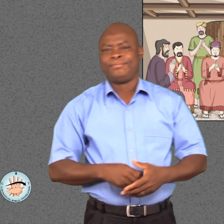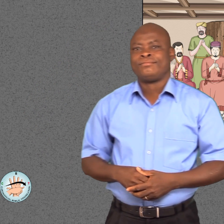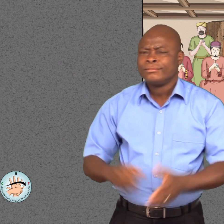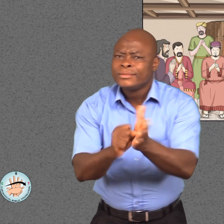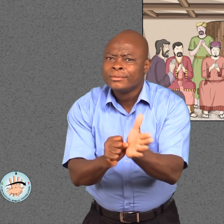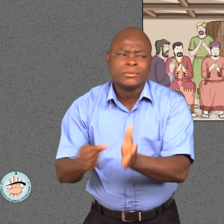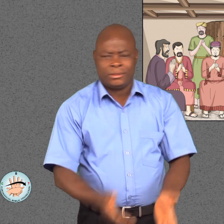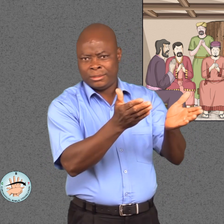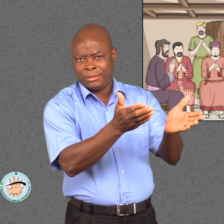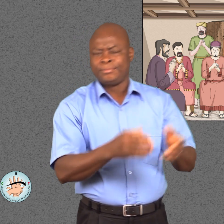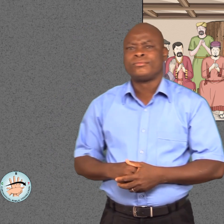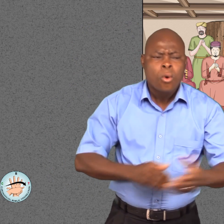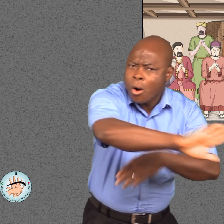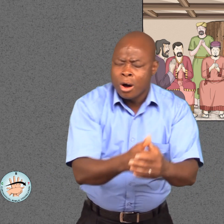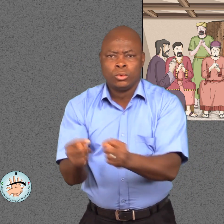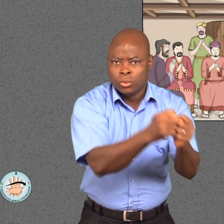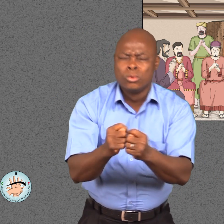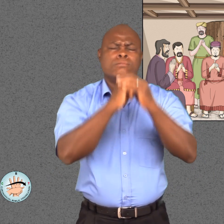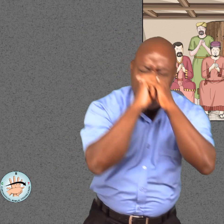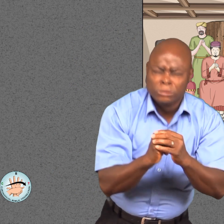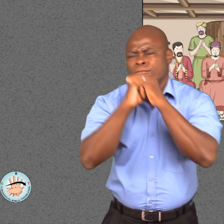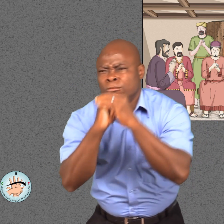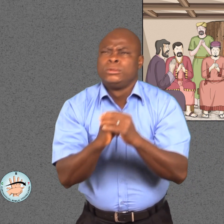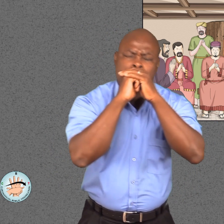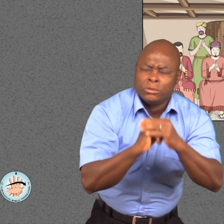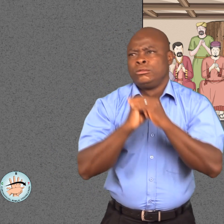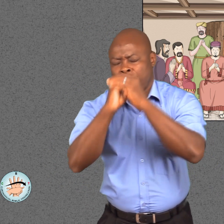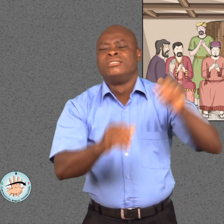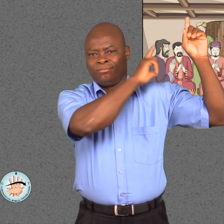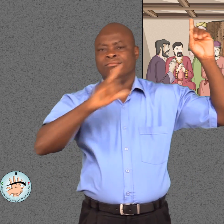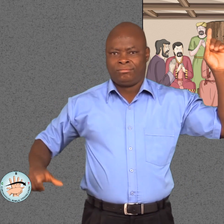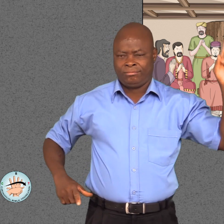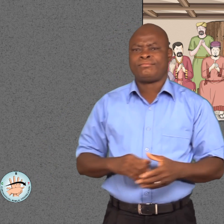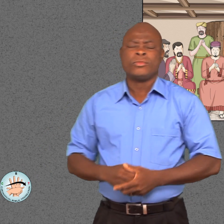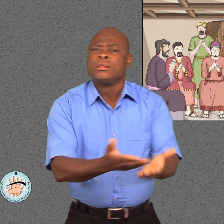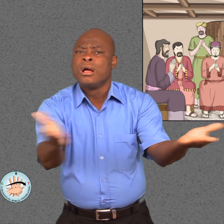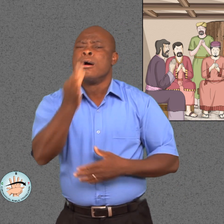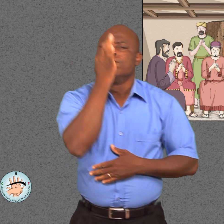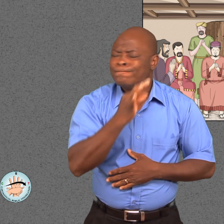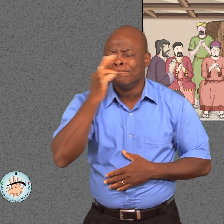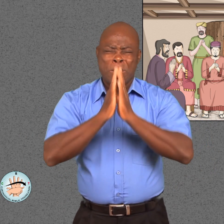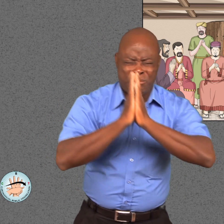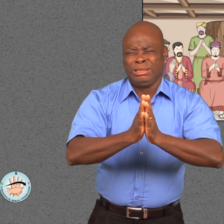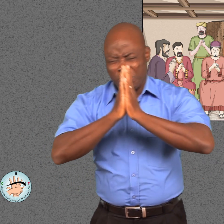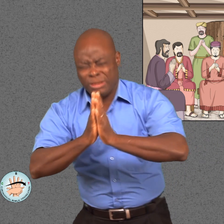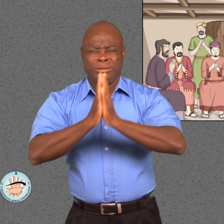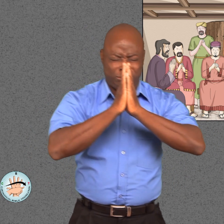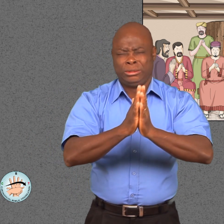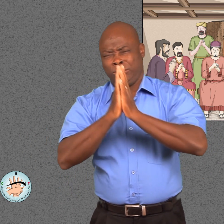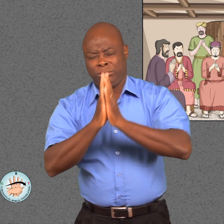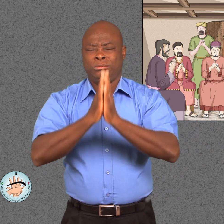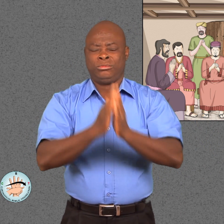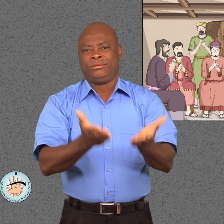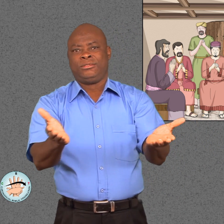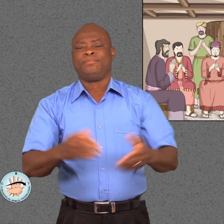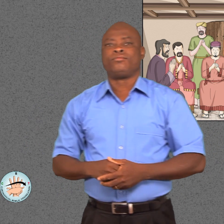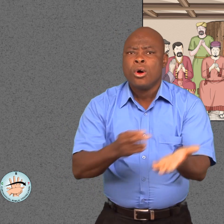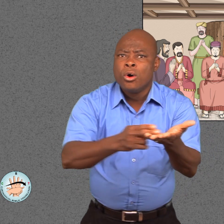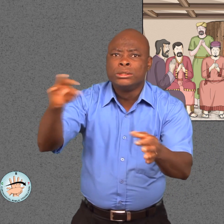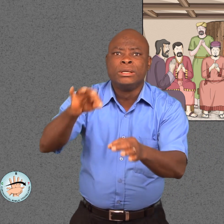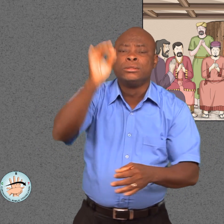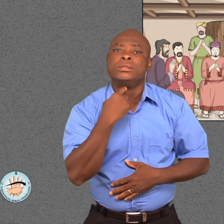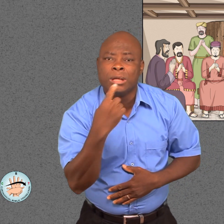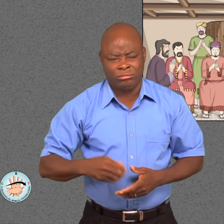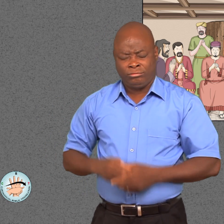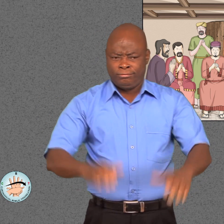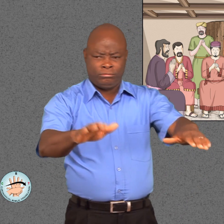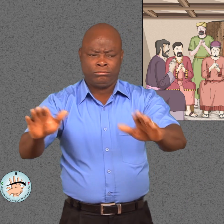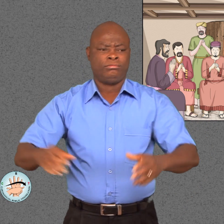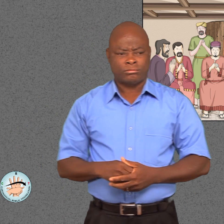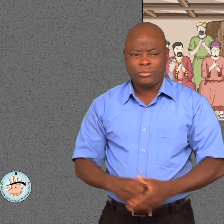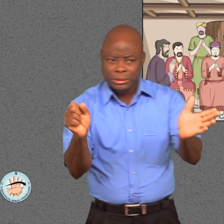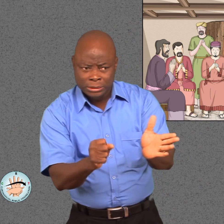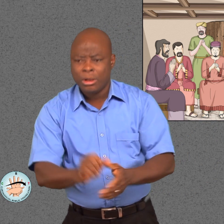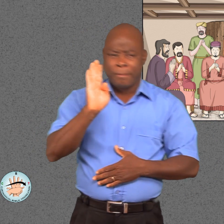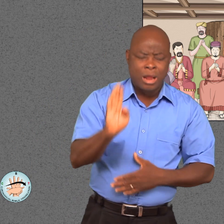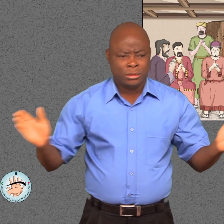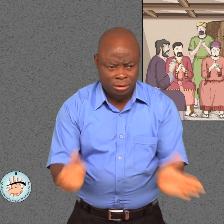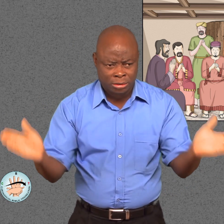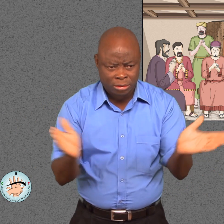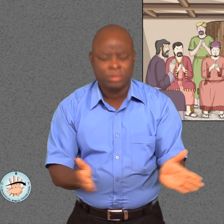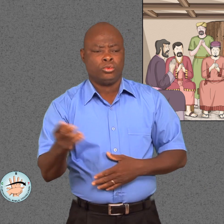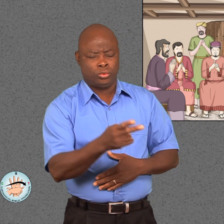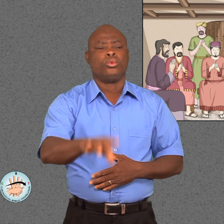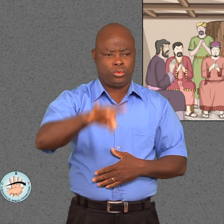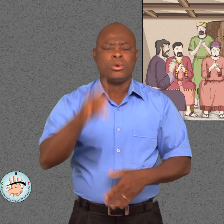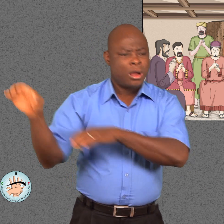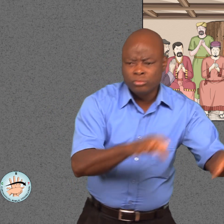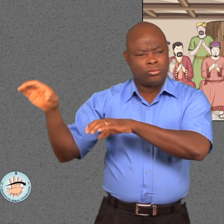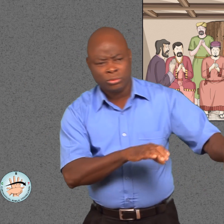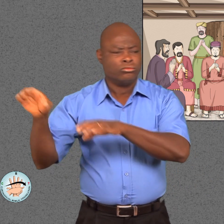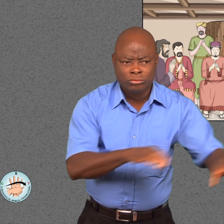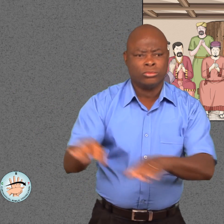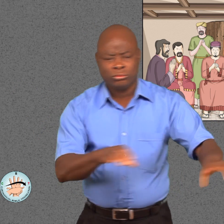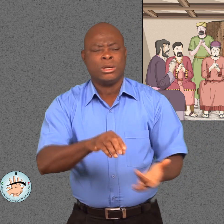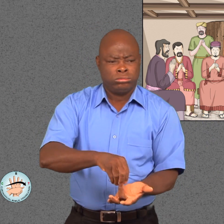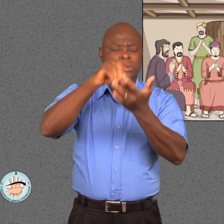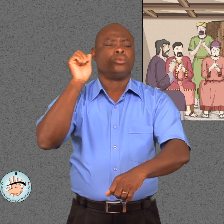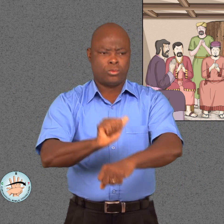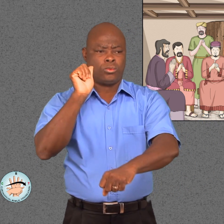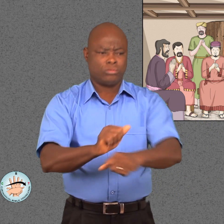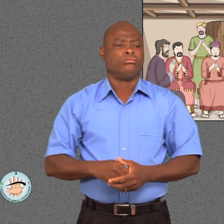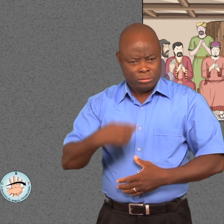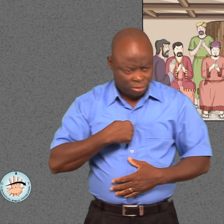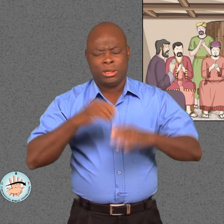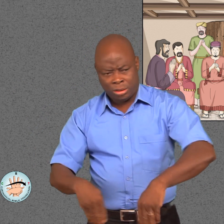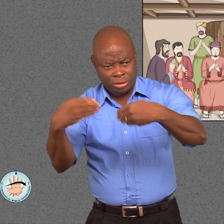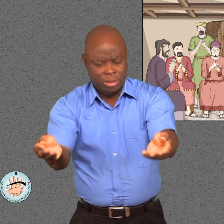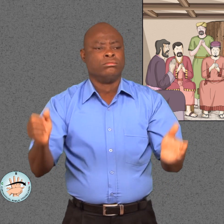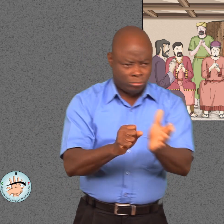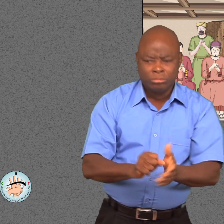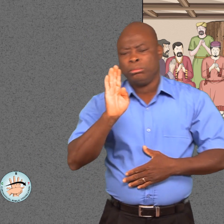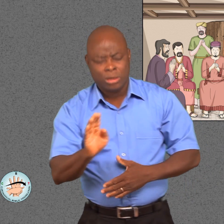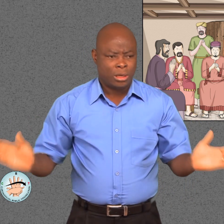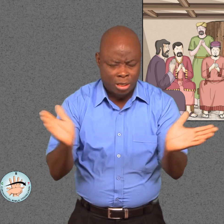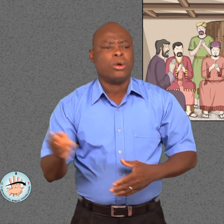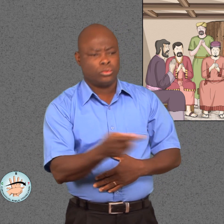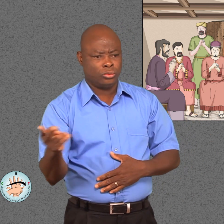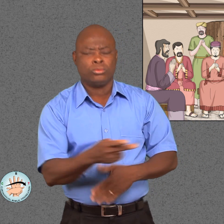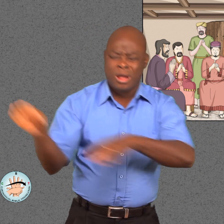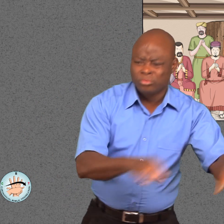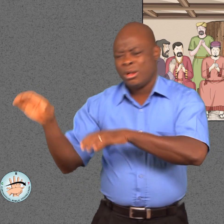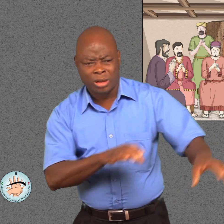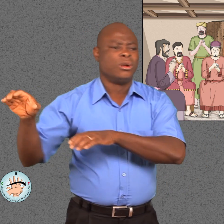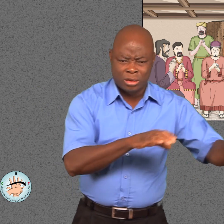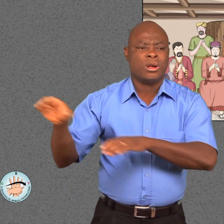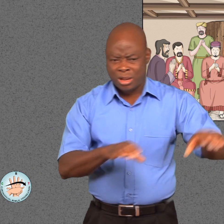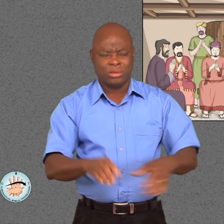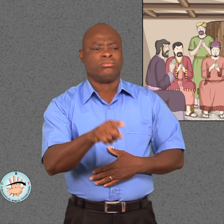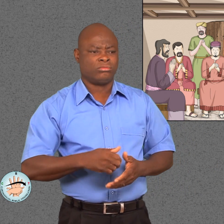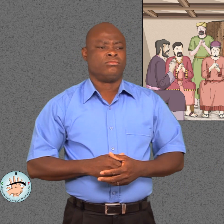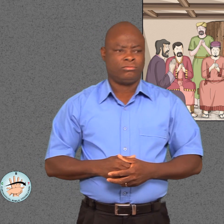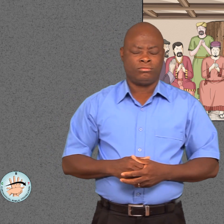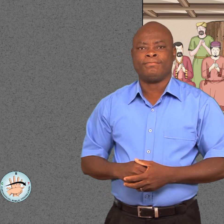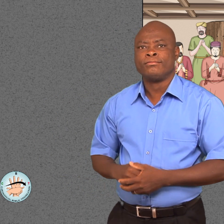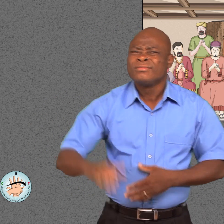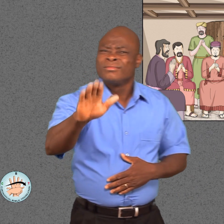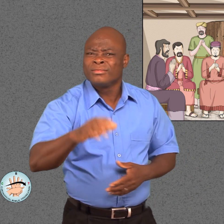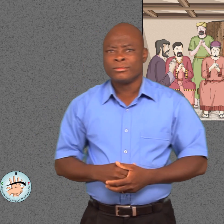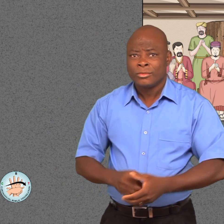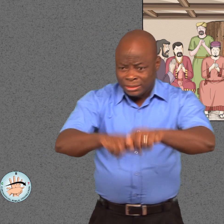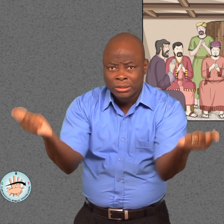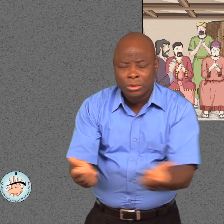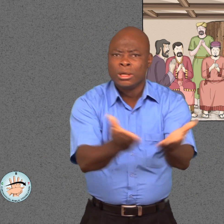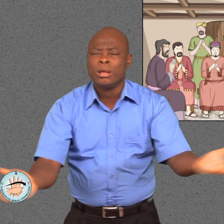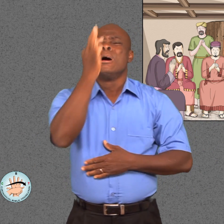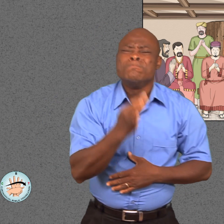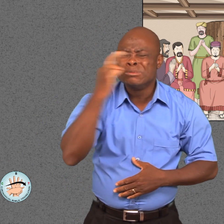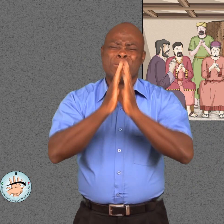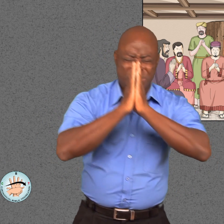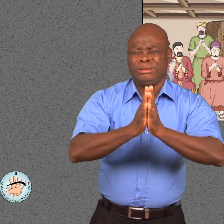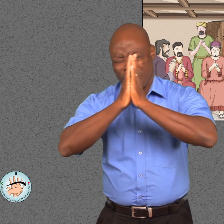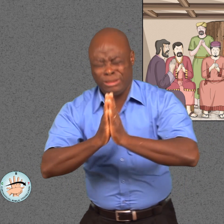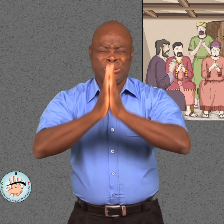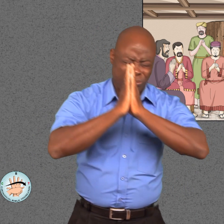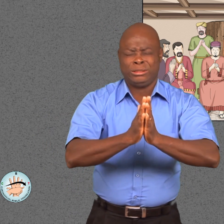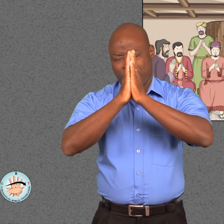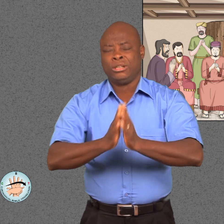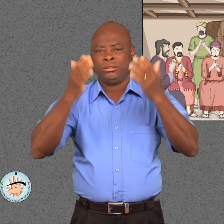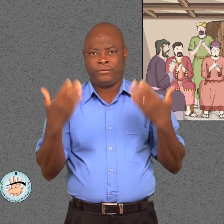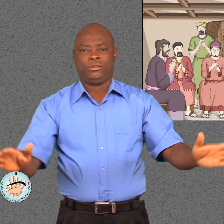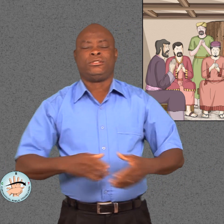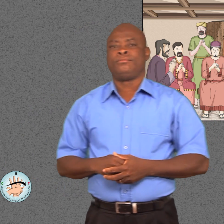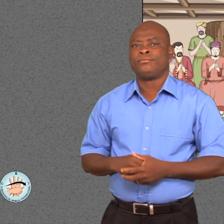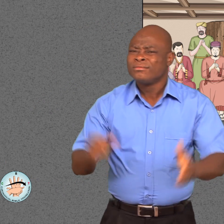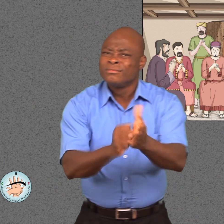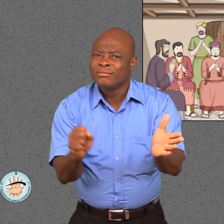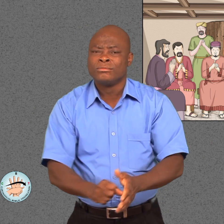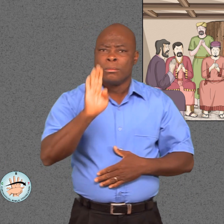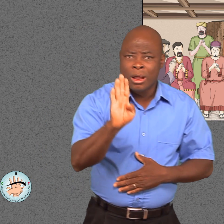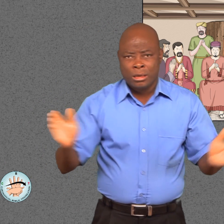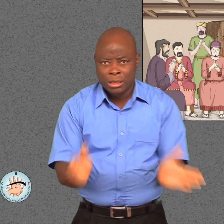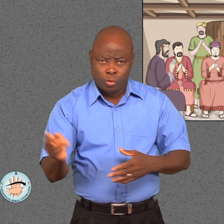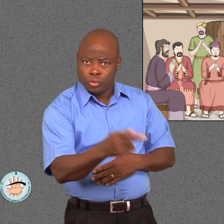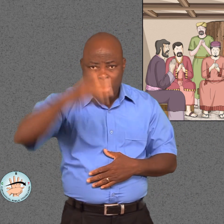While they were worshiping the Lord and fasting, the Holy Spirit said, “Set apart for Me Barnabas and Saul for the work to which I have called them.”